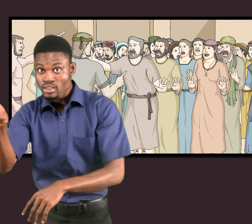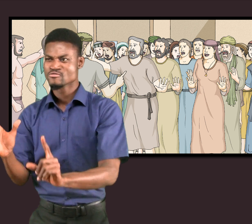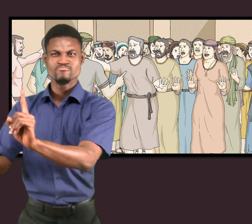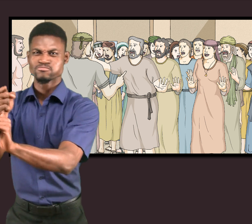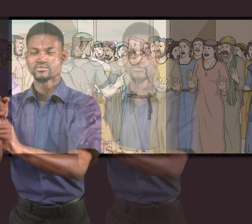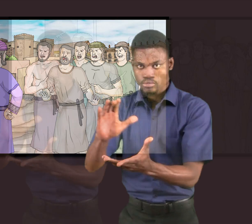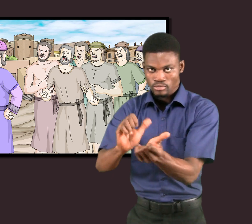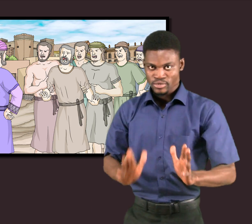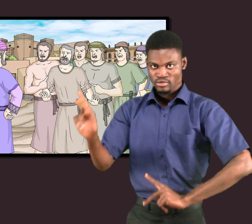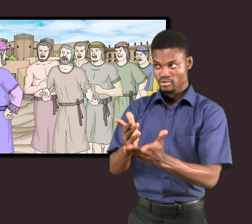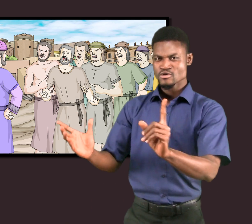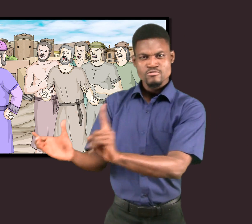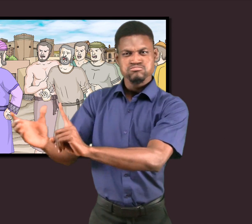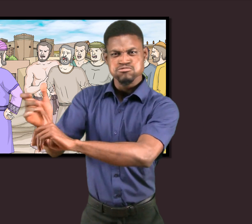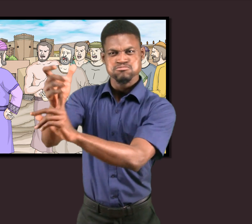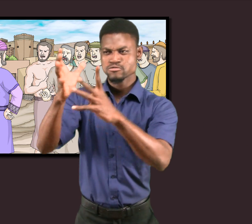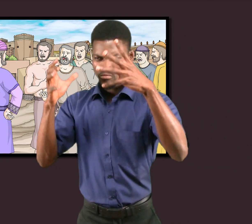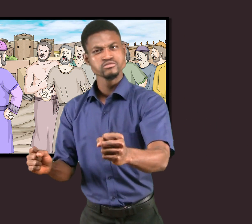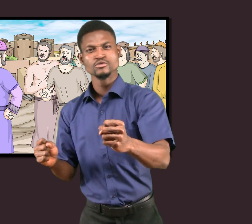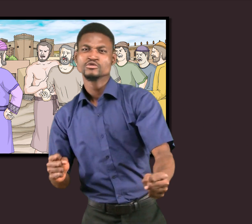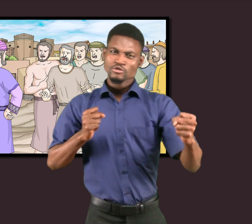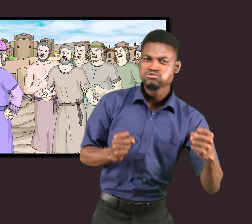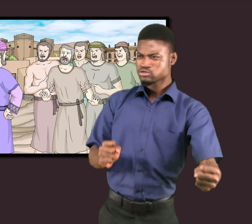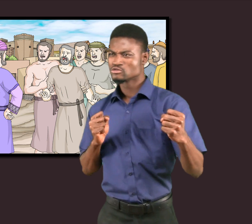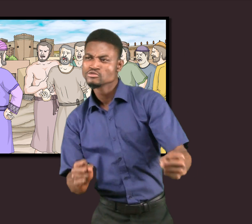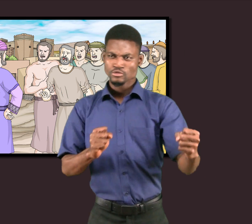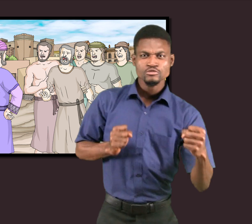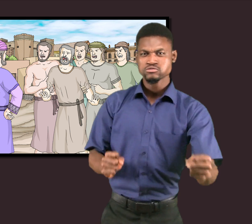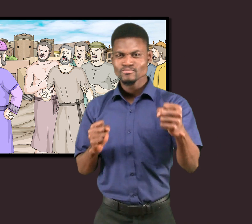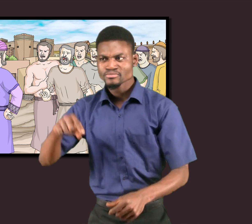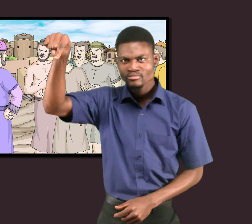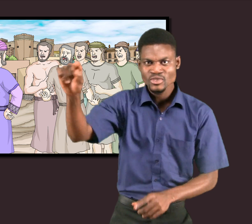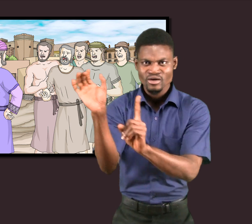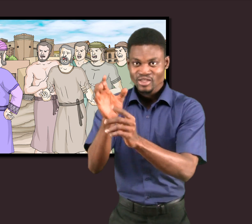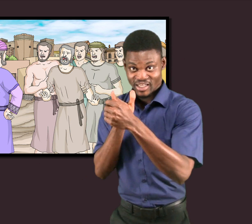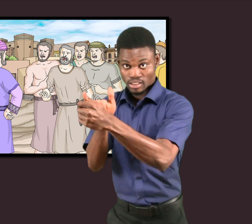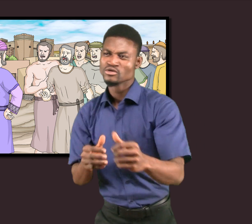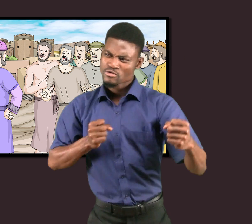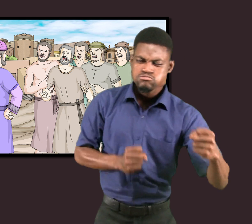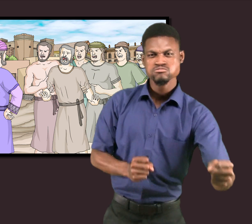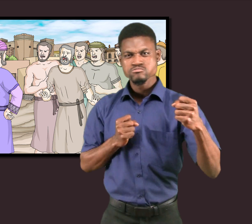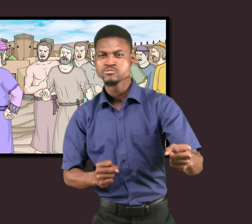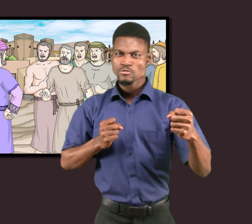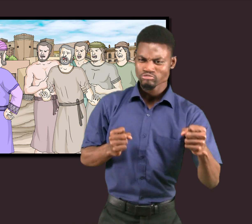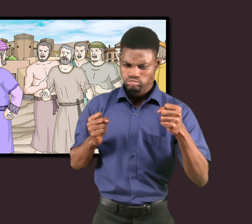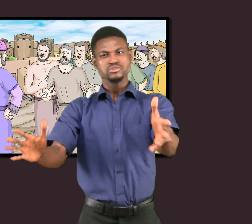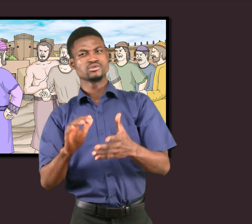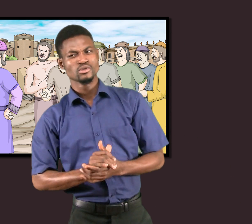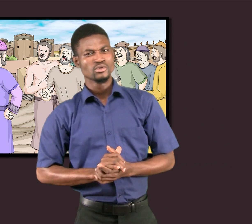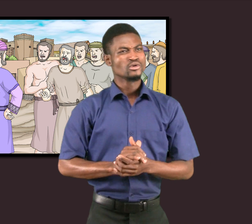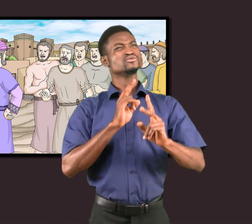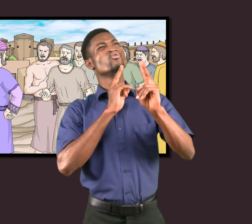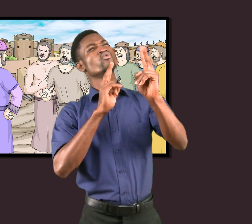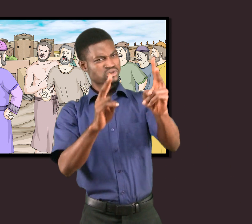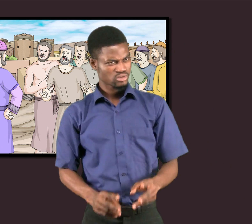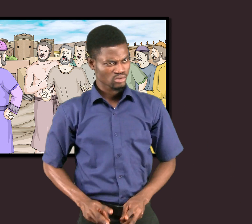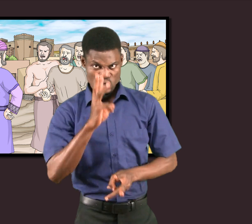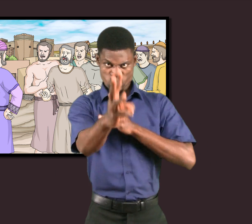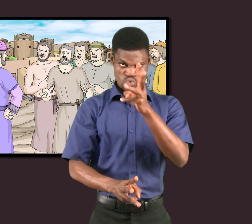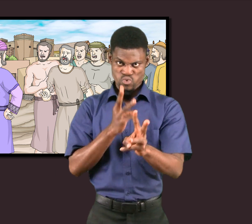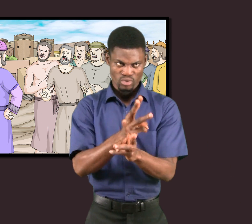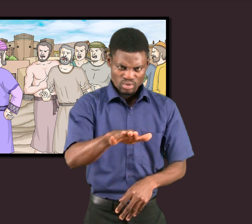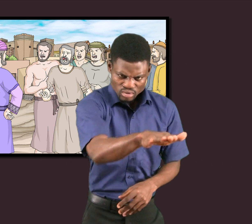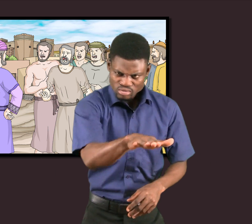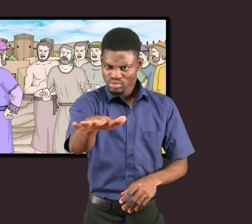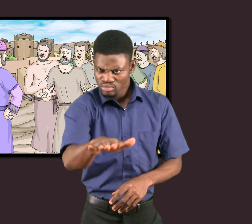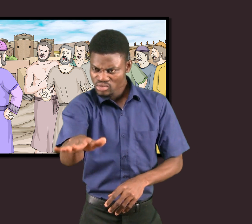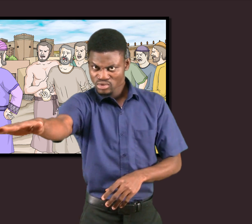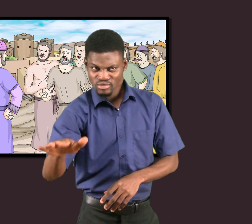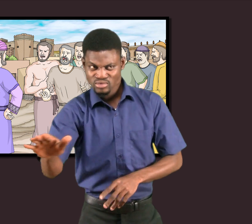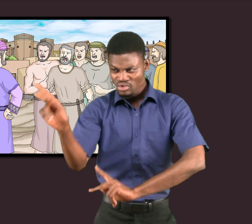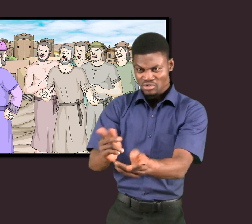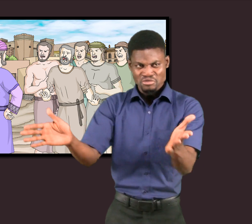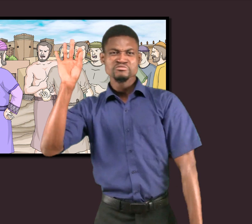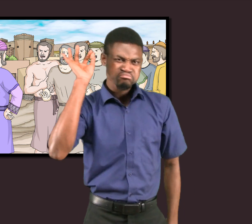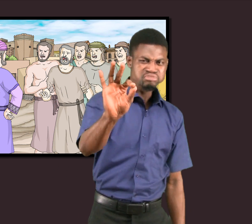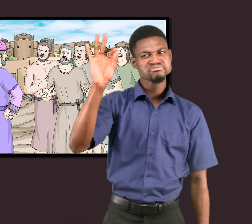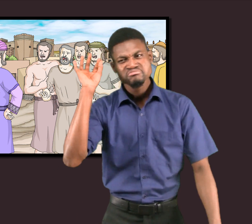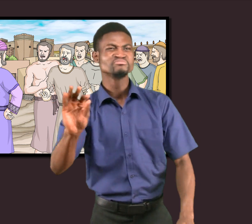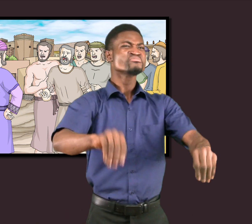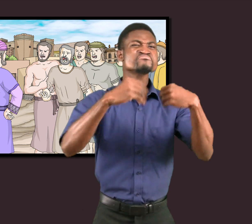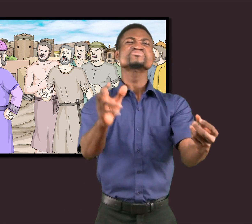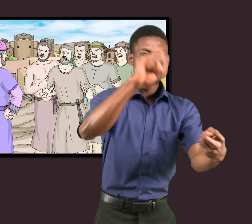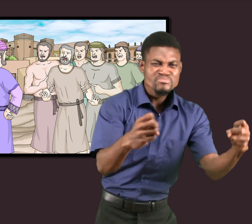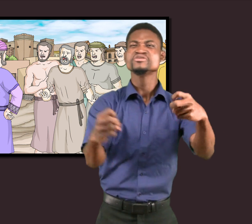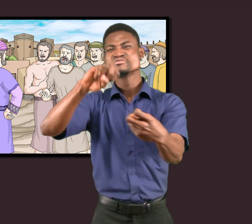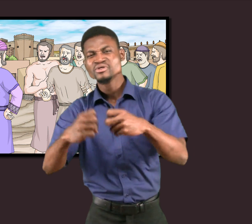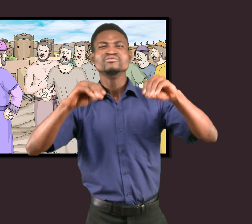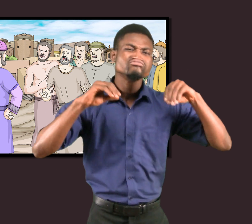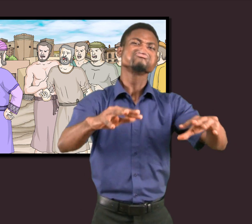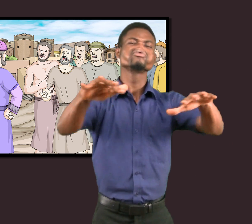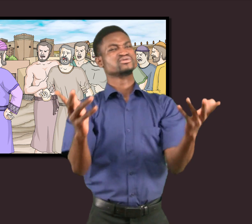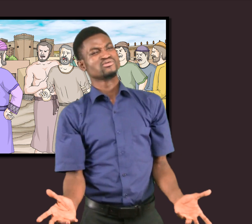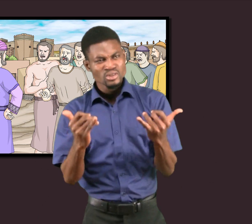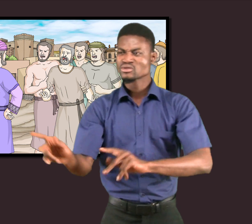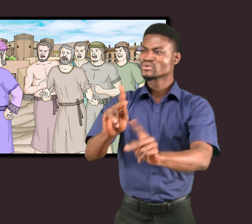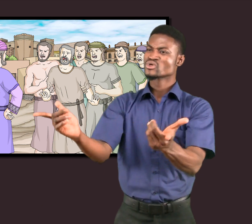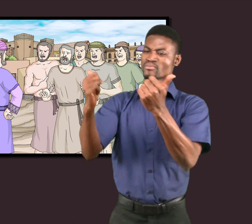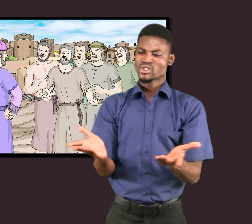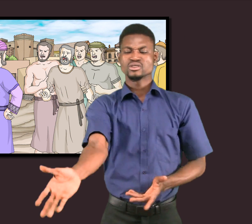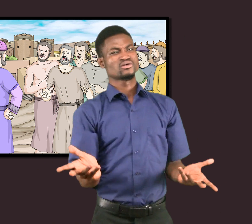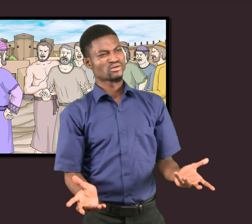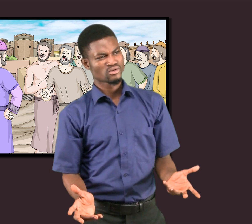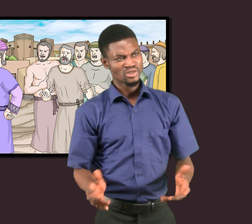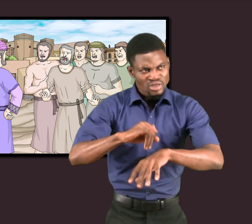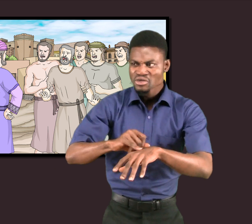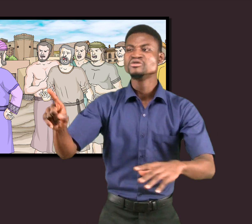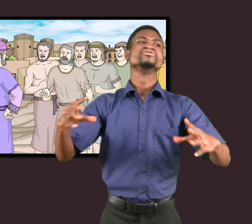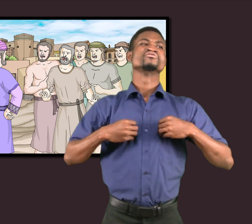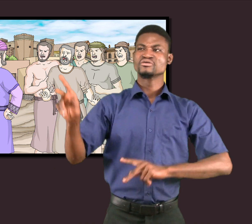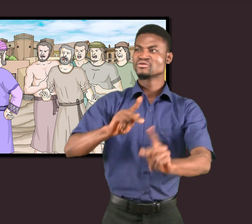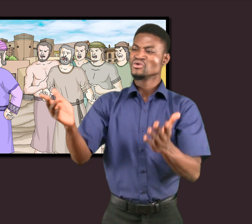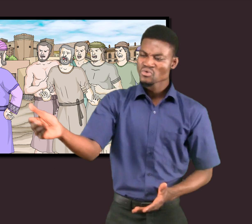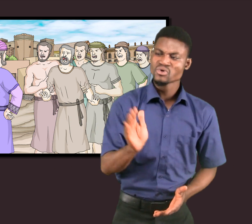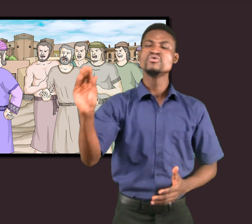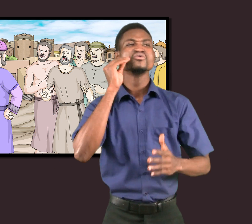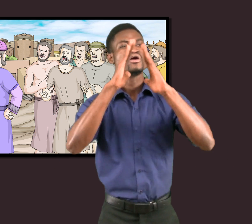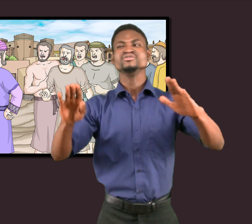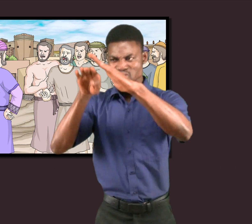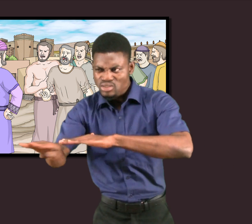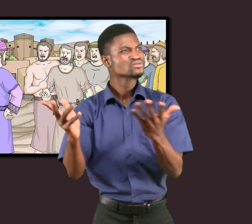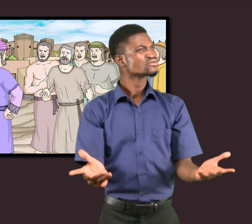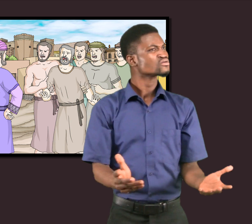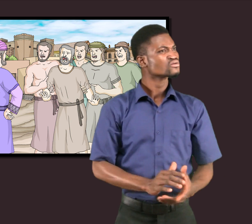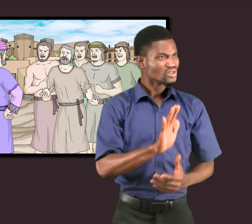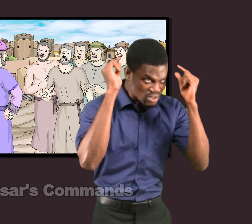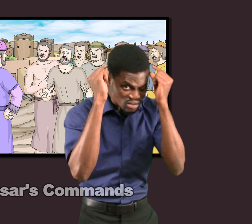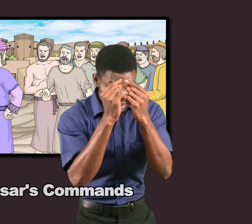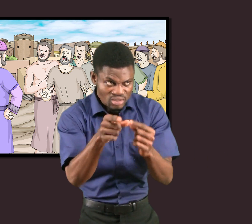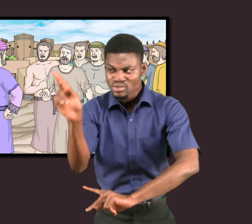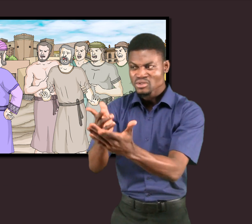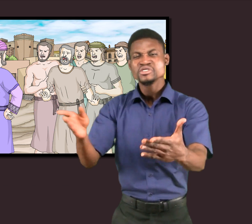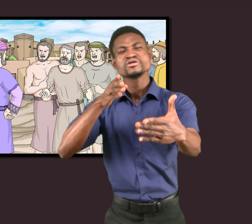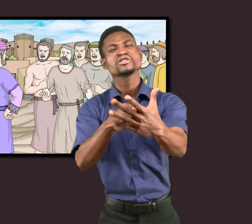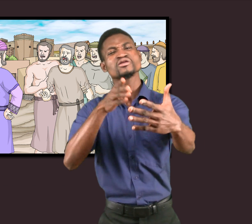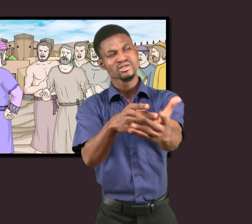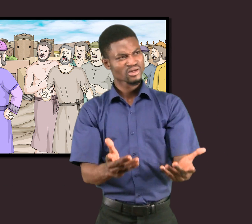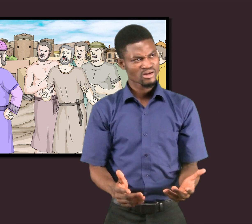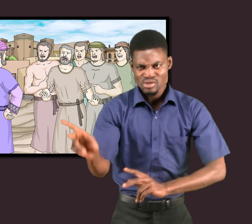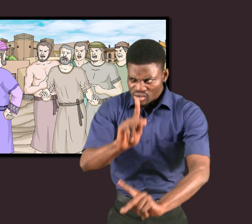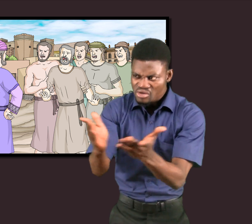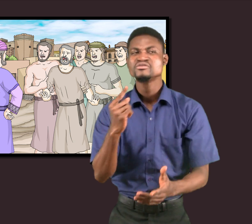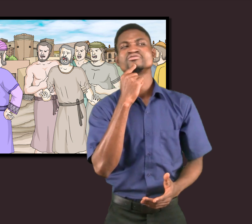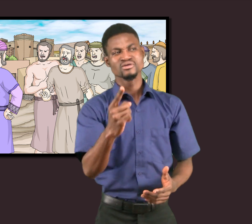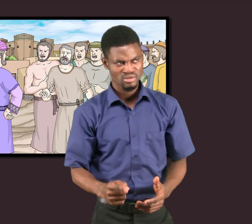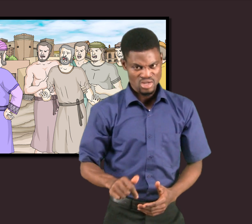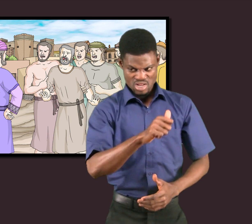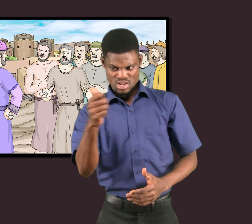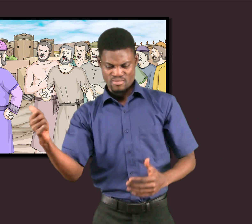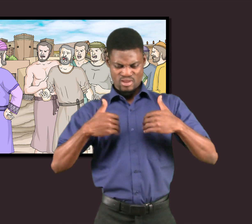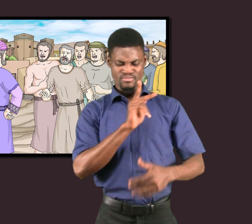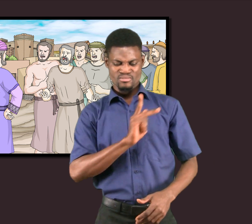But when they could not find them, they dragged Jason and some other brothers before the city officials, shouting, “These men who have turned the world upside down have now come here, and Jason has welcomed them into his home.